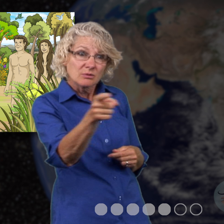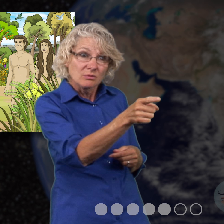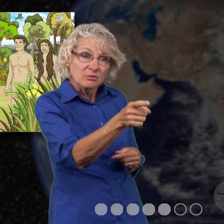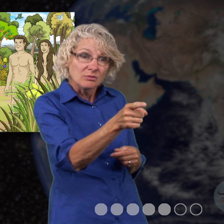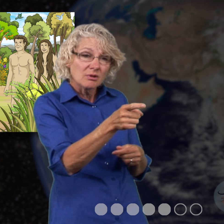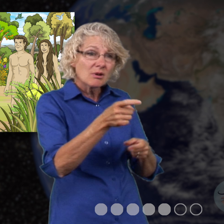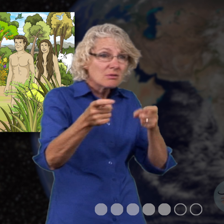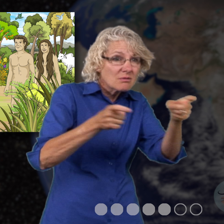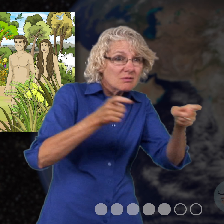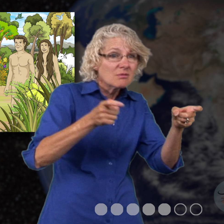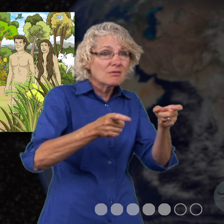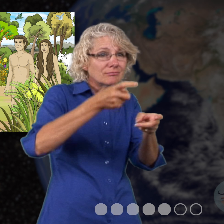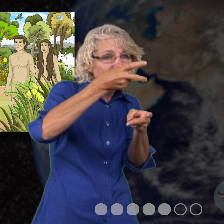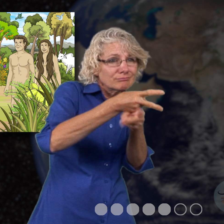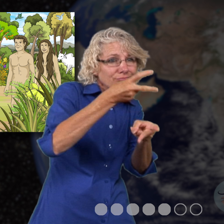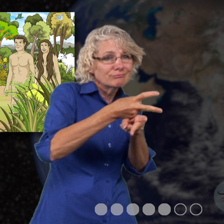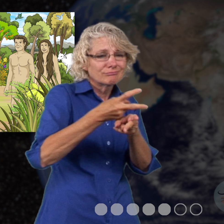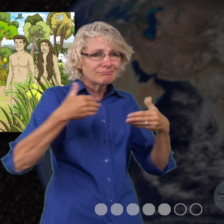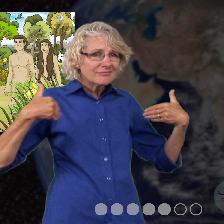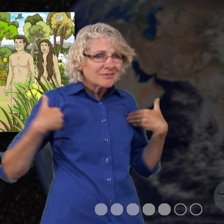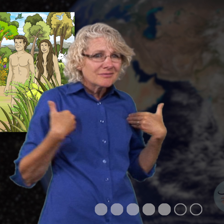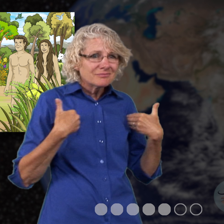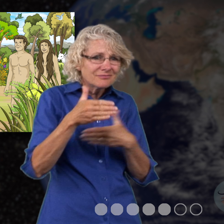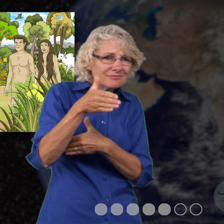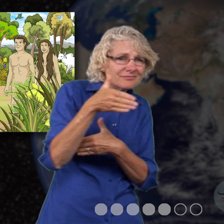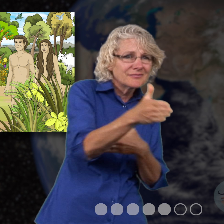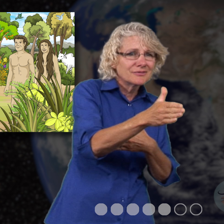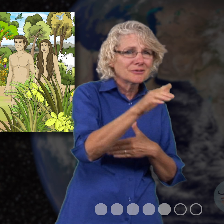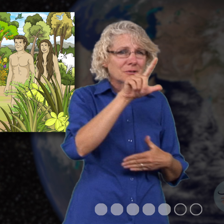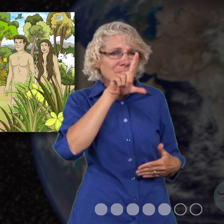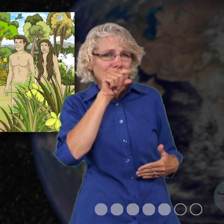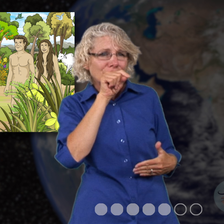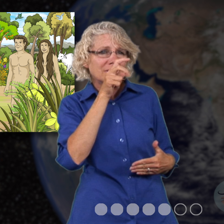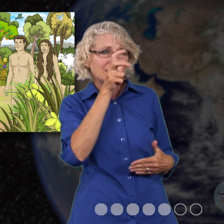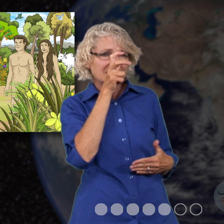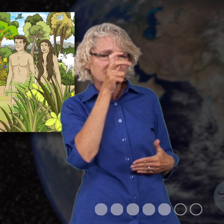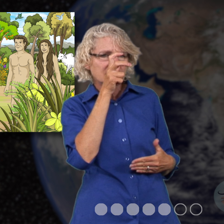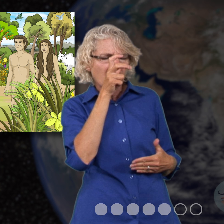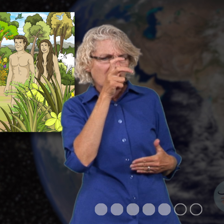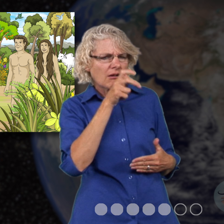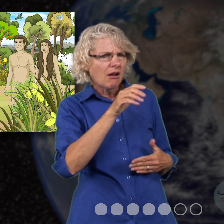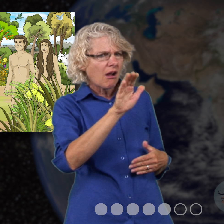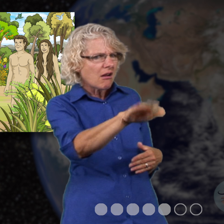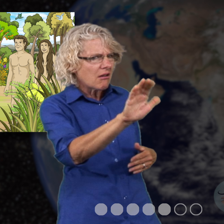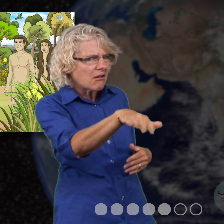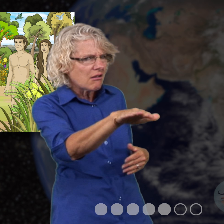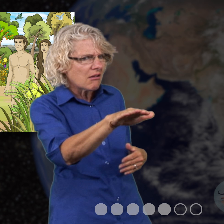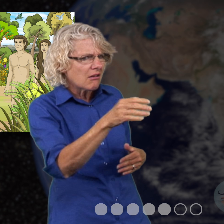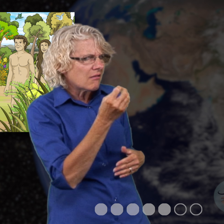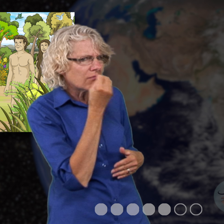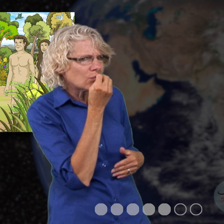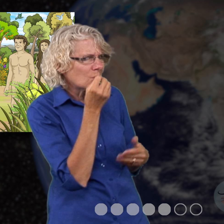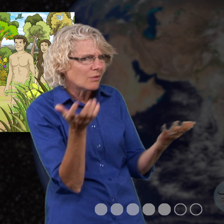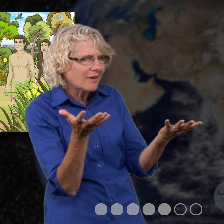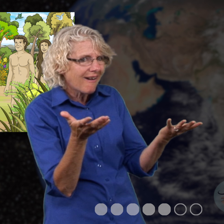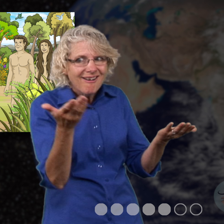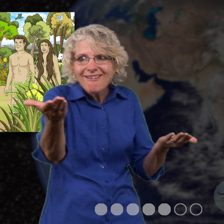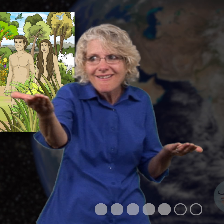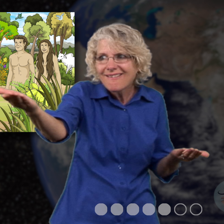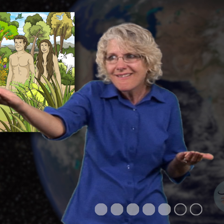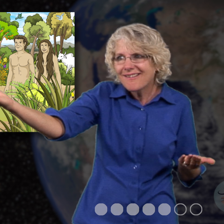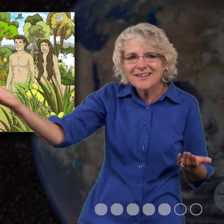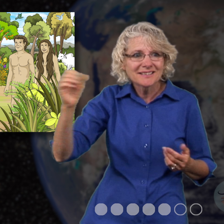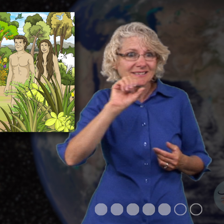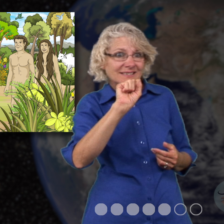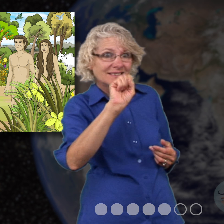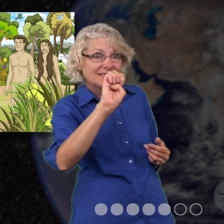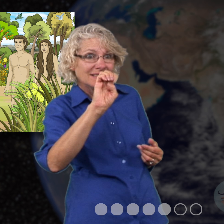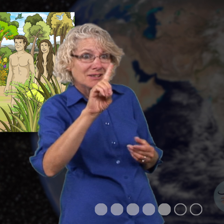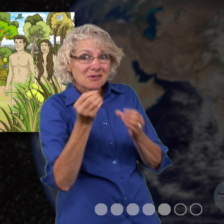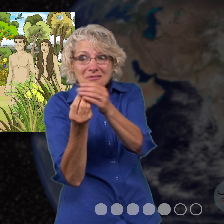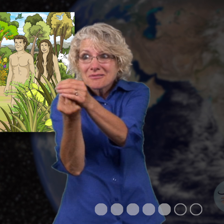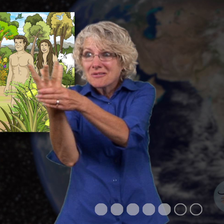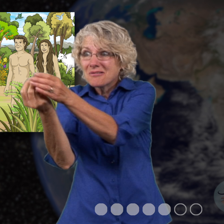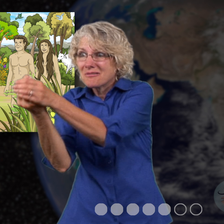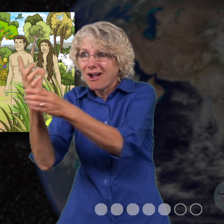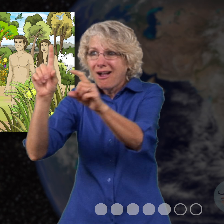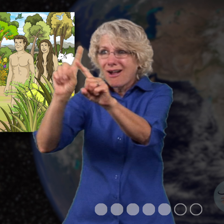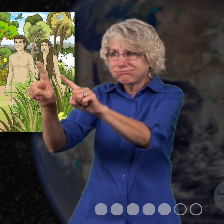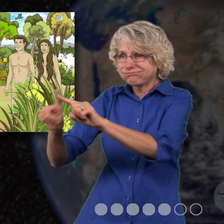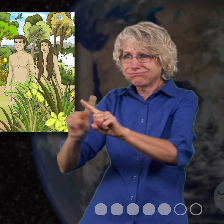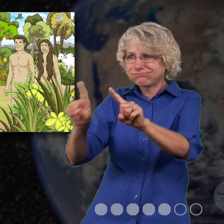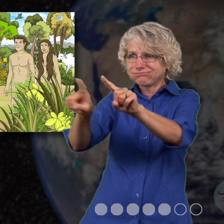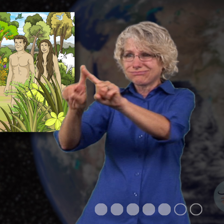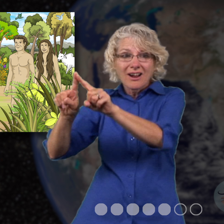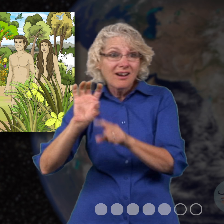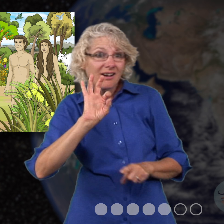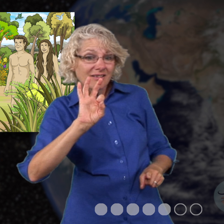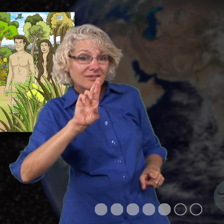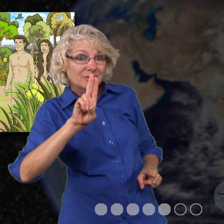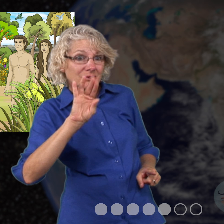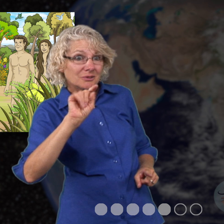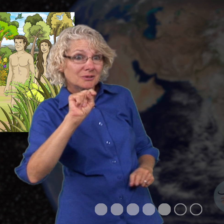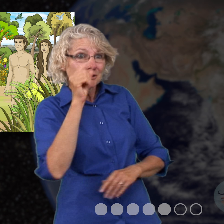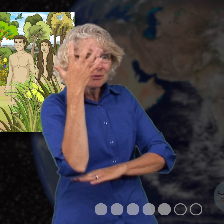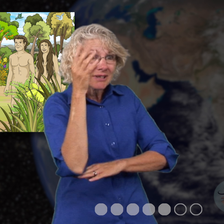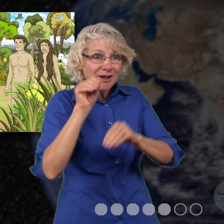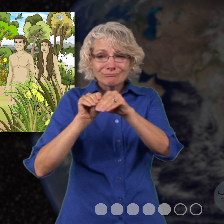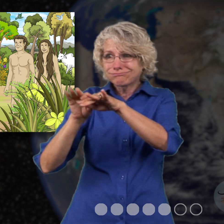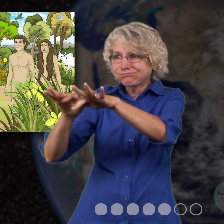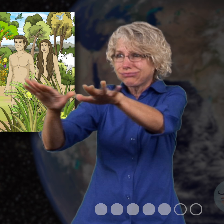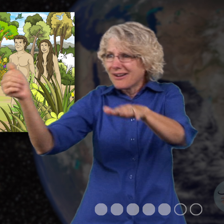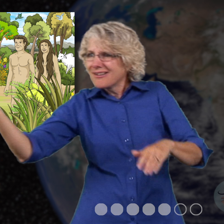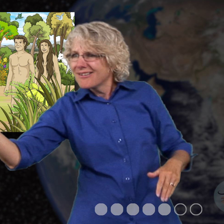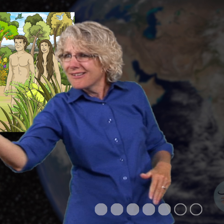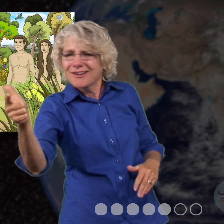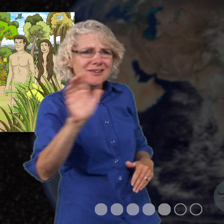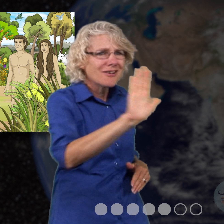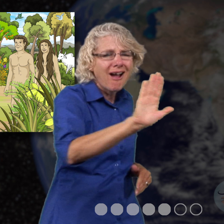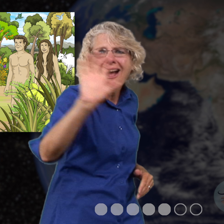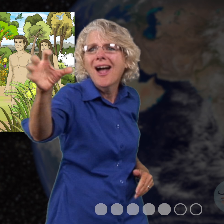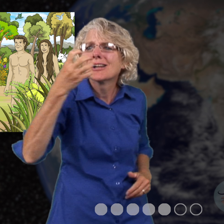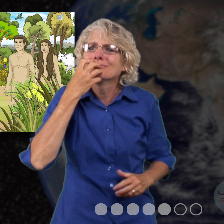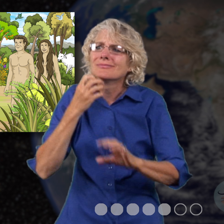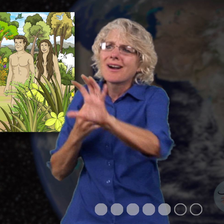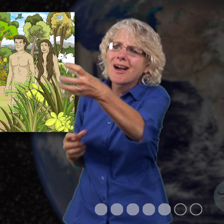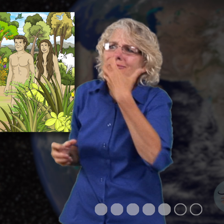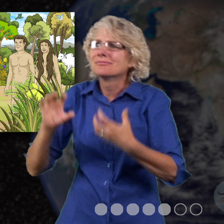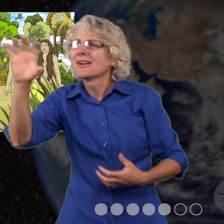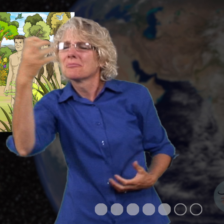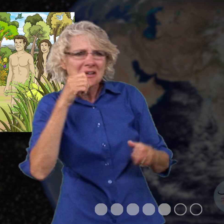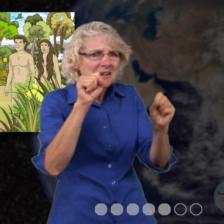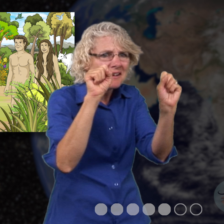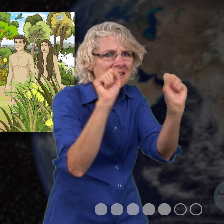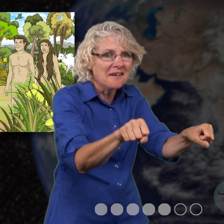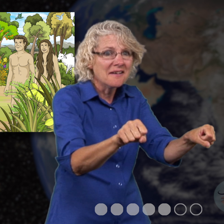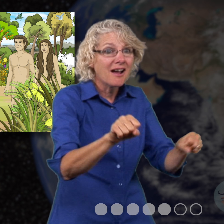God blessed them and said to them, “Be fruitful and multiply, and fill the earth and subdue it;